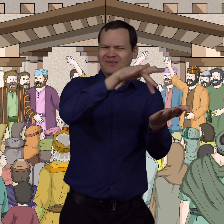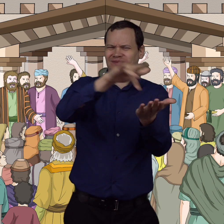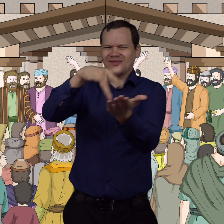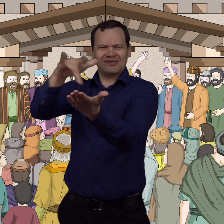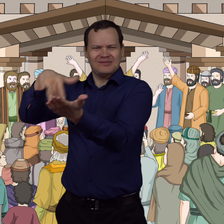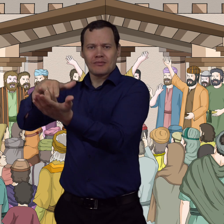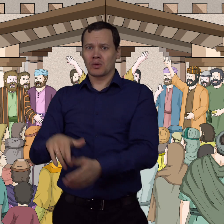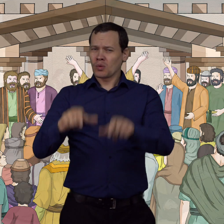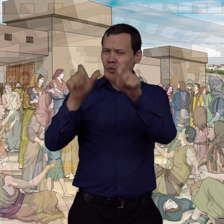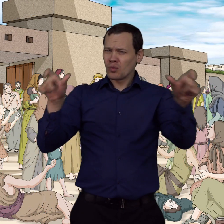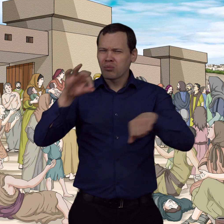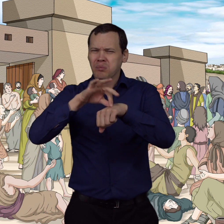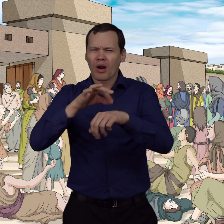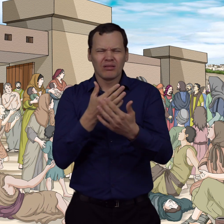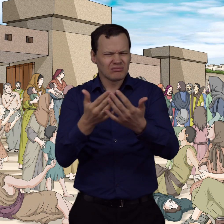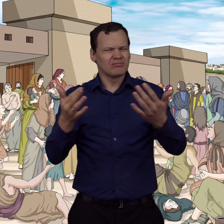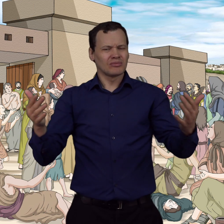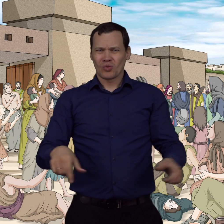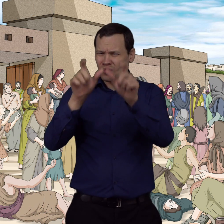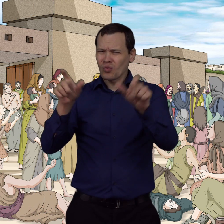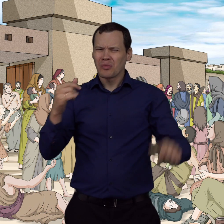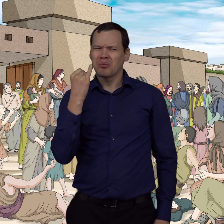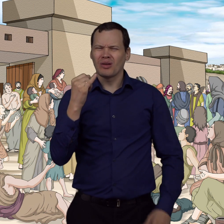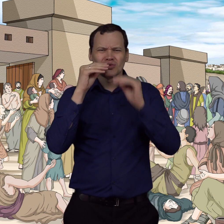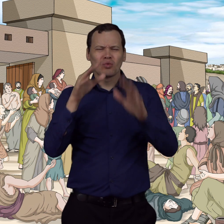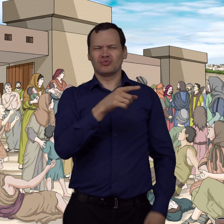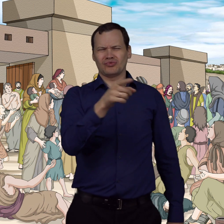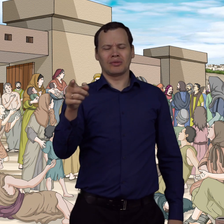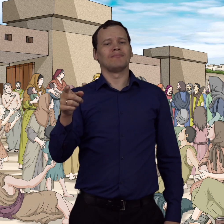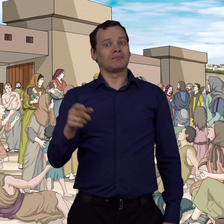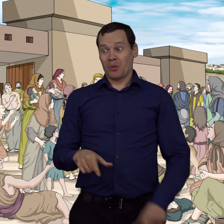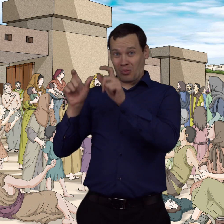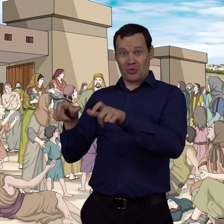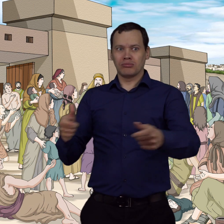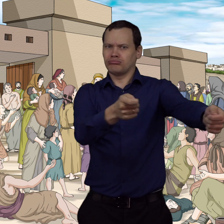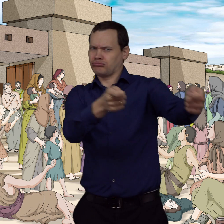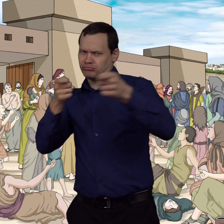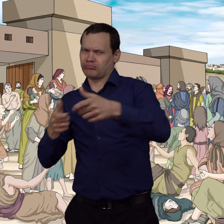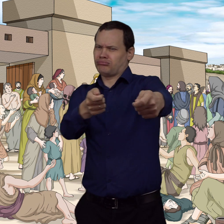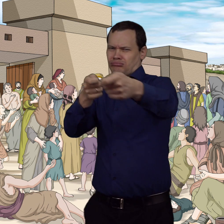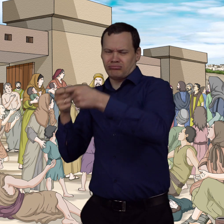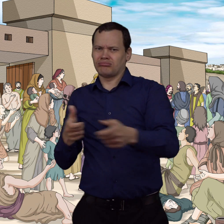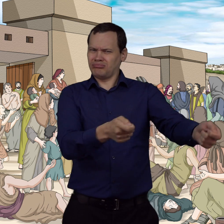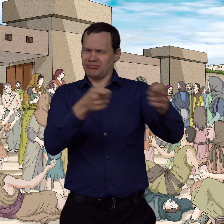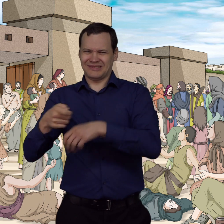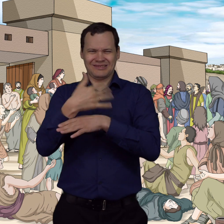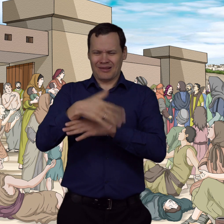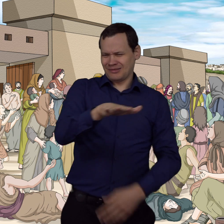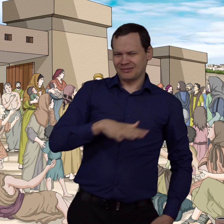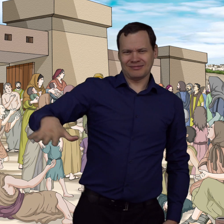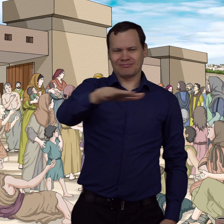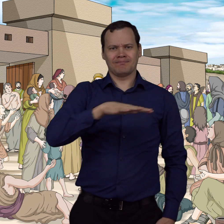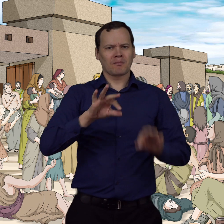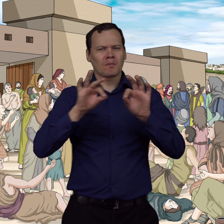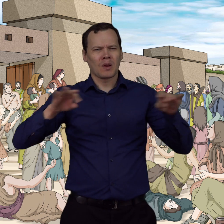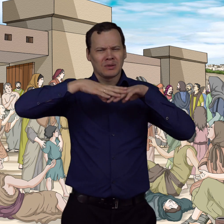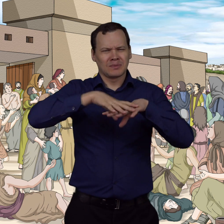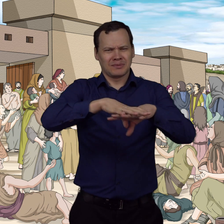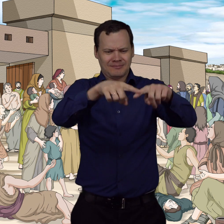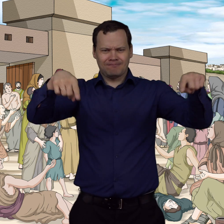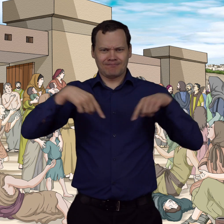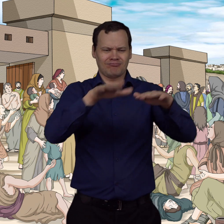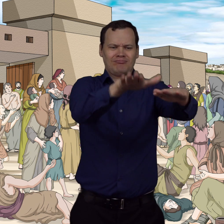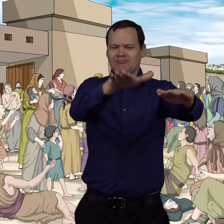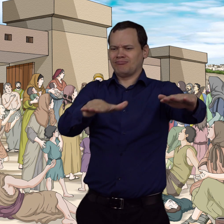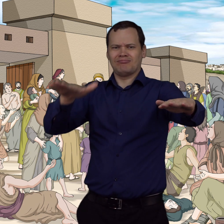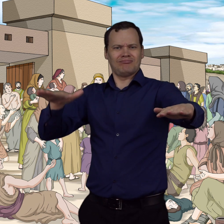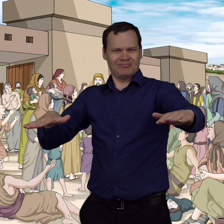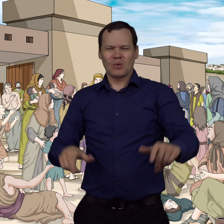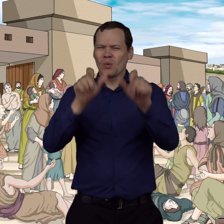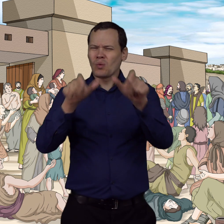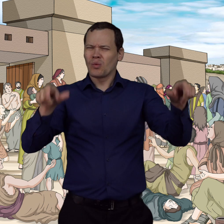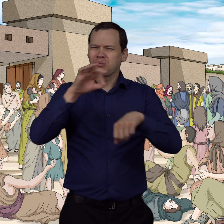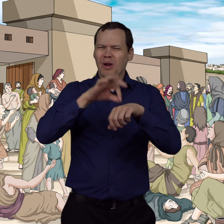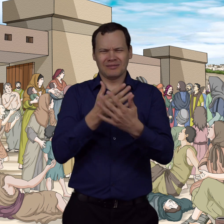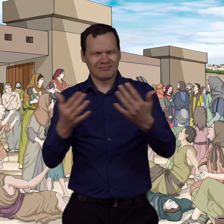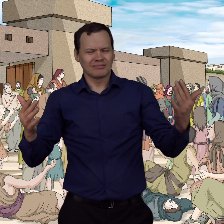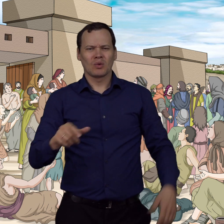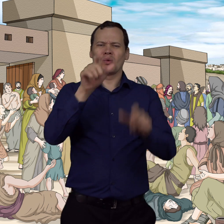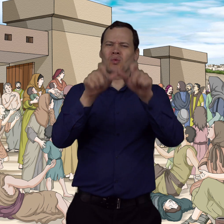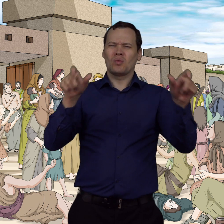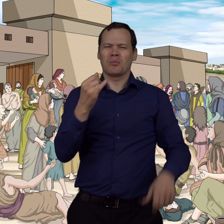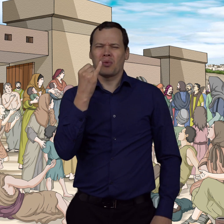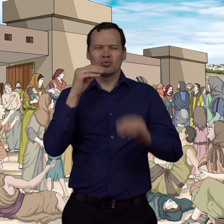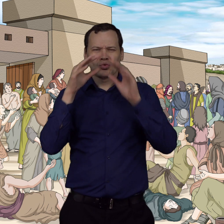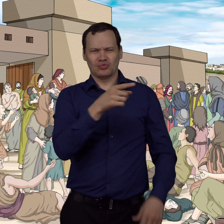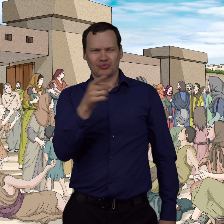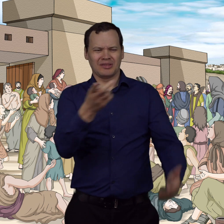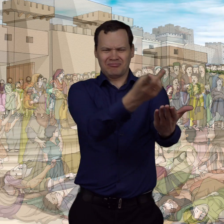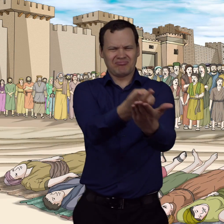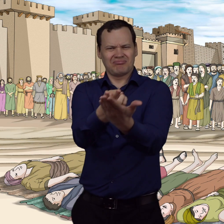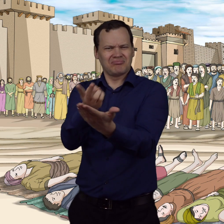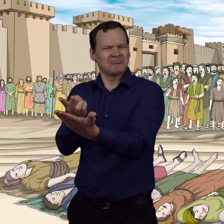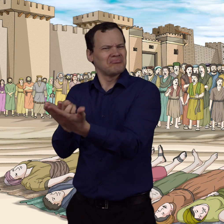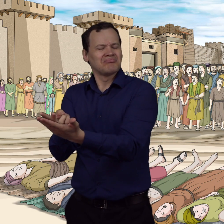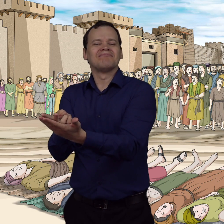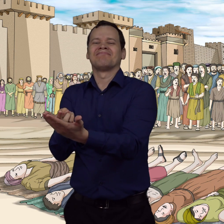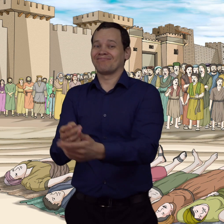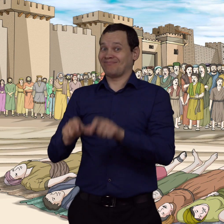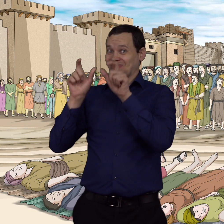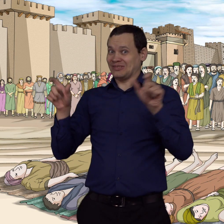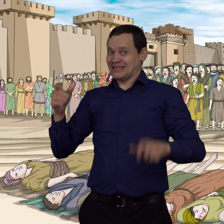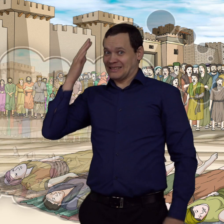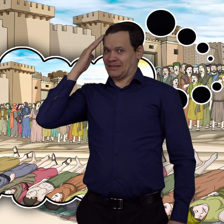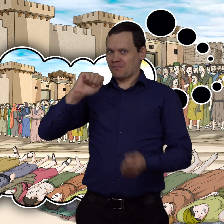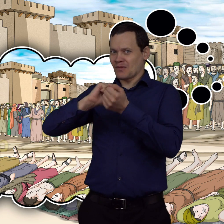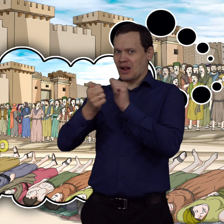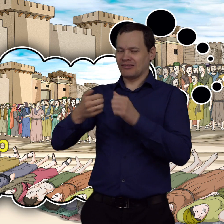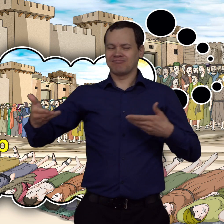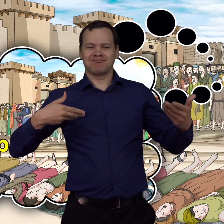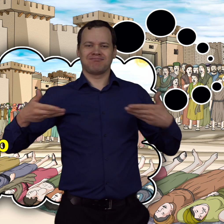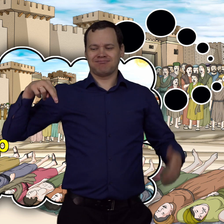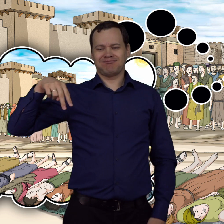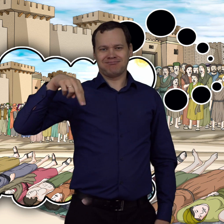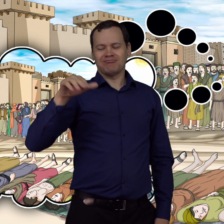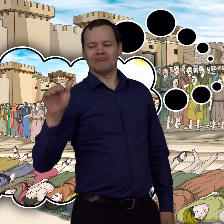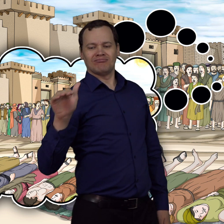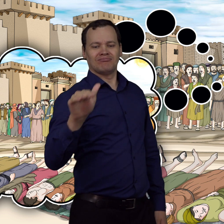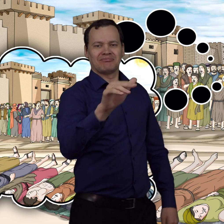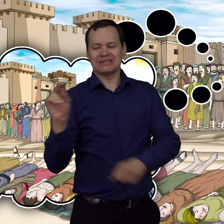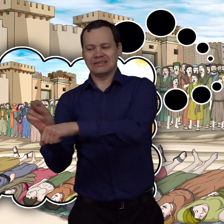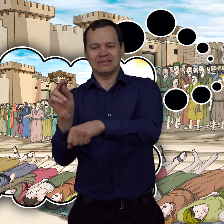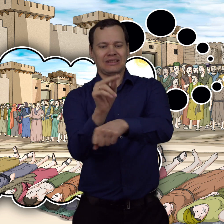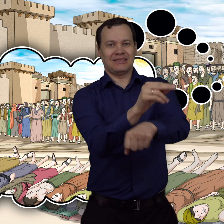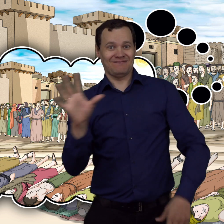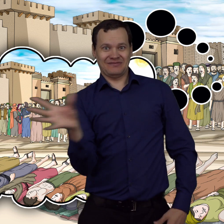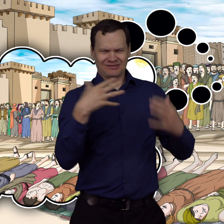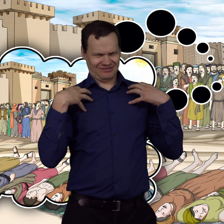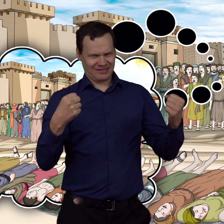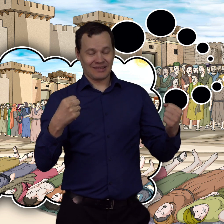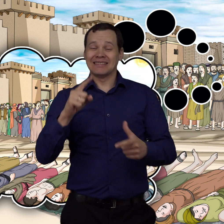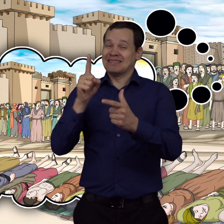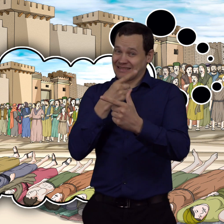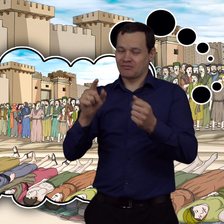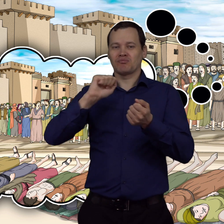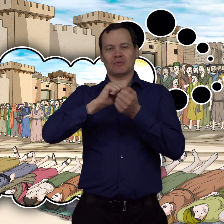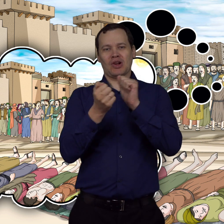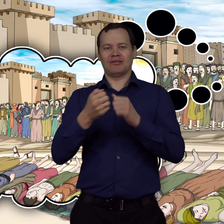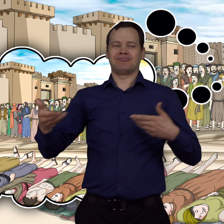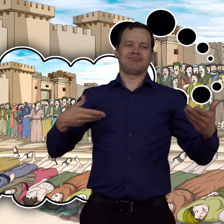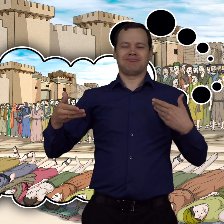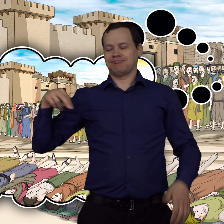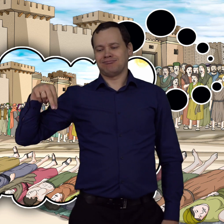As a result, people brought the sick into the streets and laid them on cots and mats, so that at least Peter’s shadow might fall on some of them as he passed by.